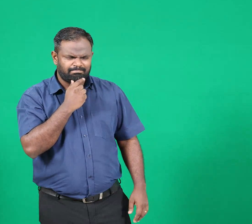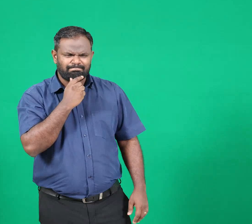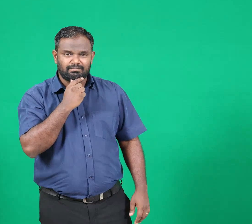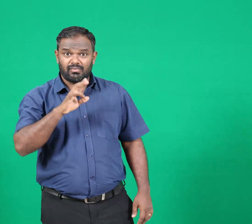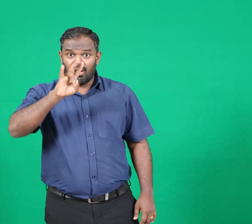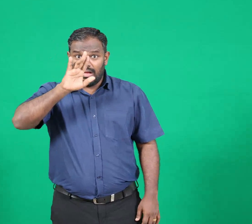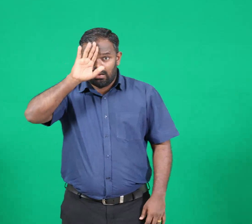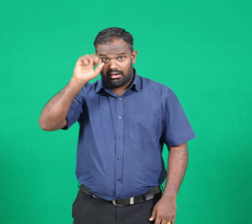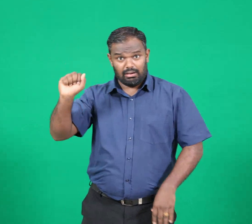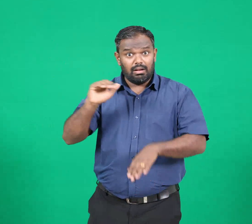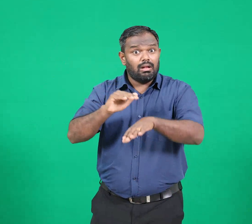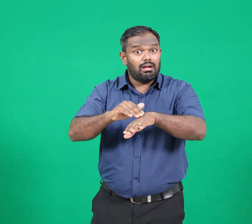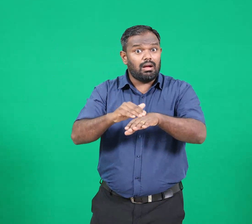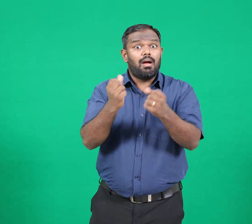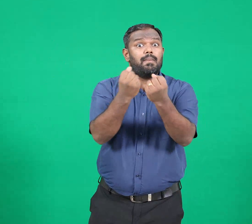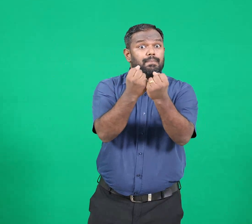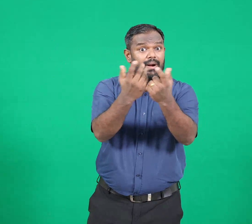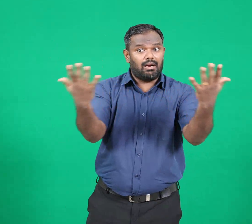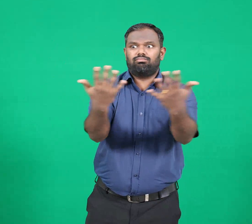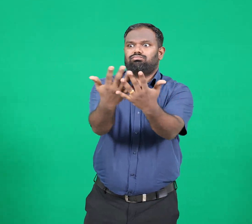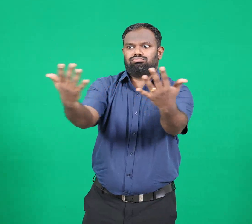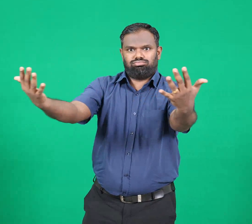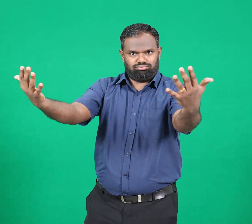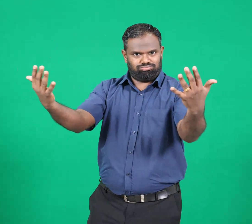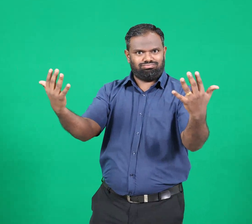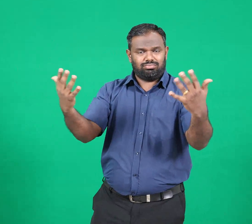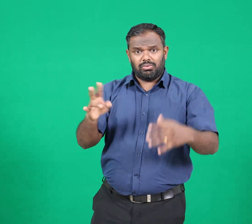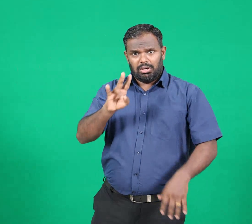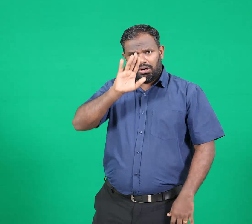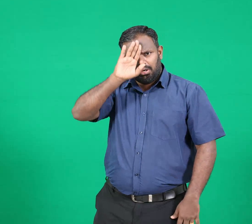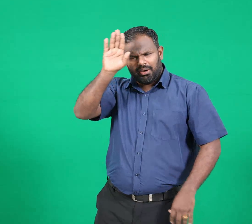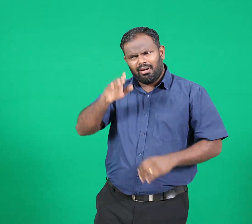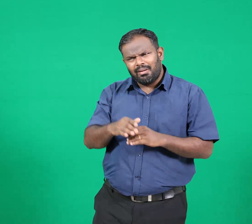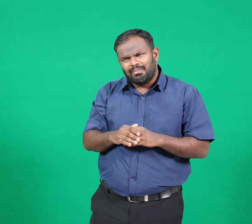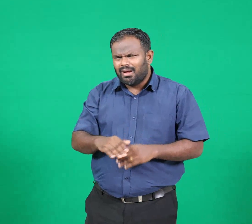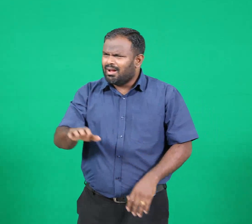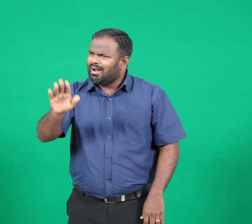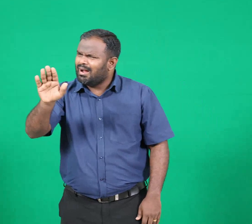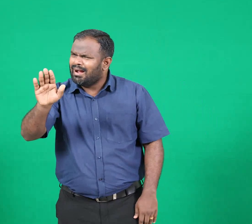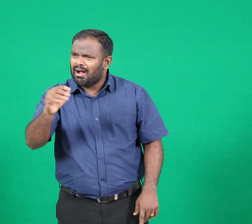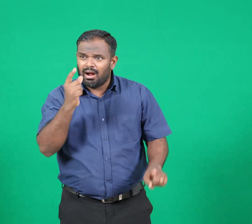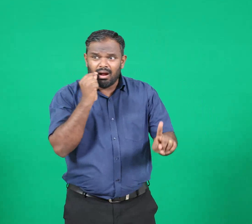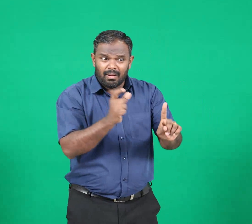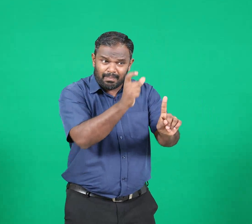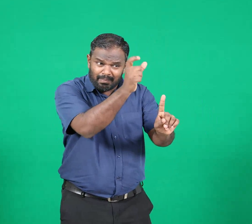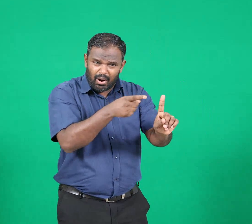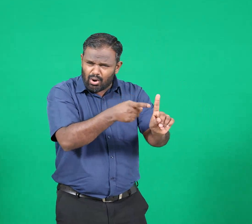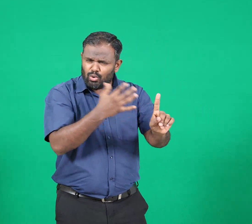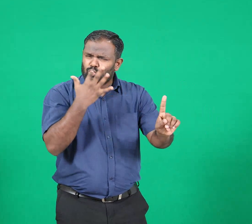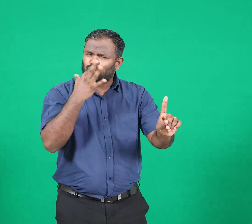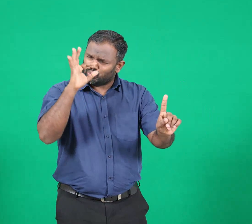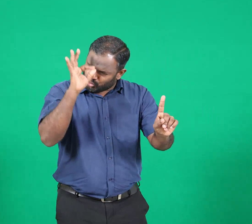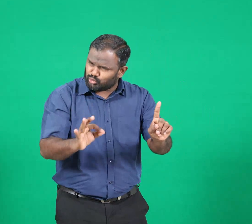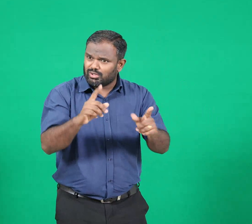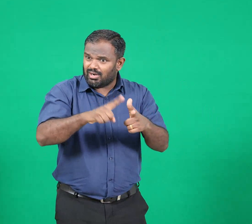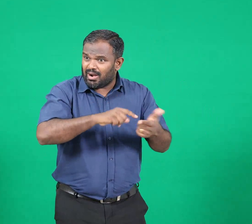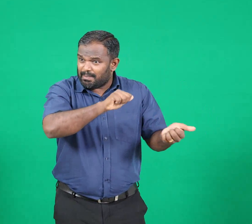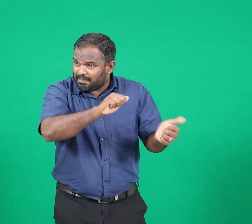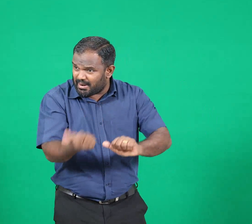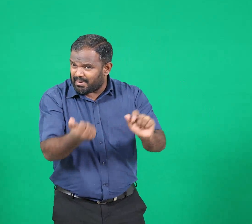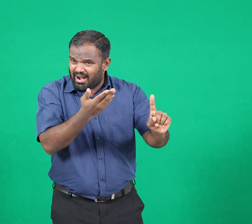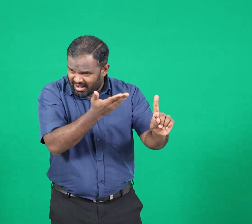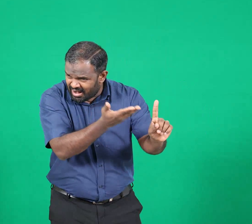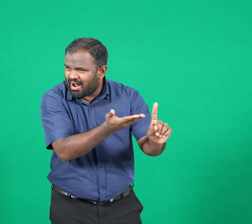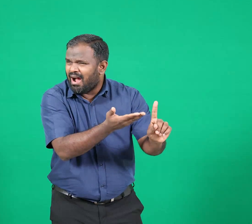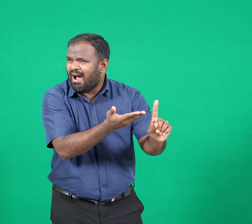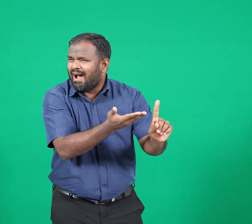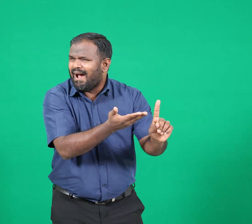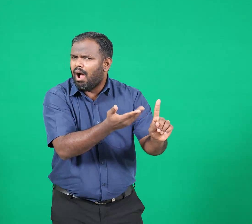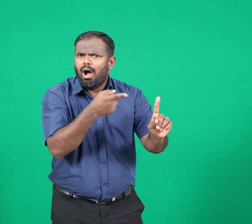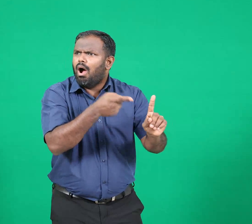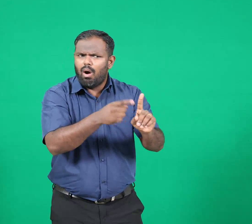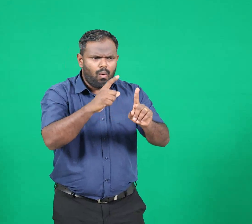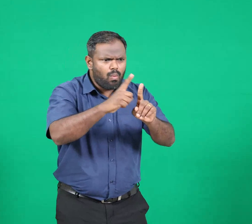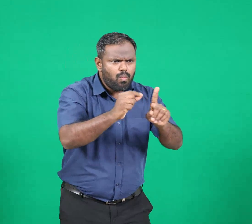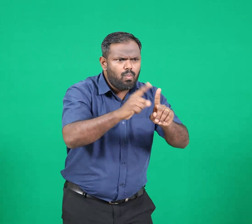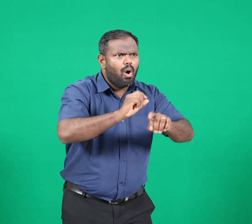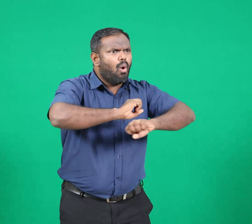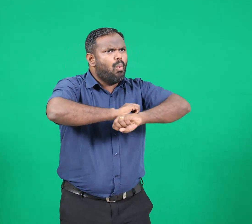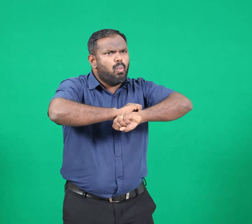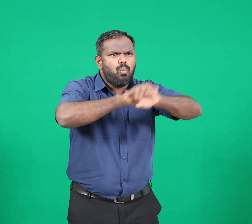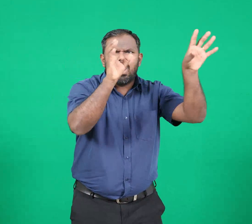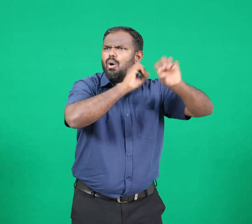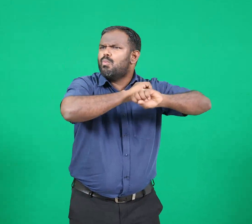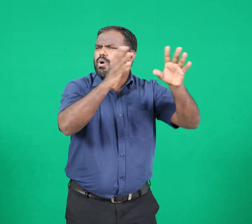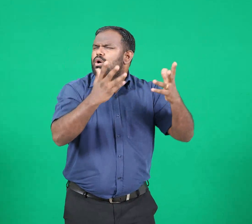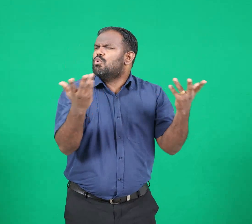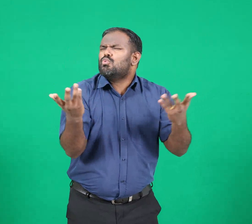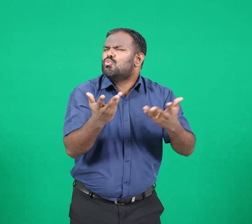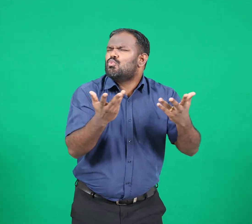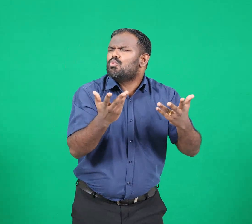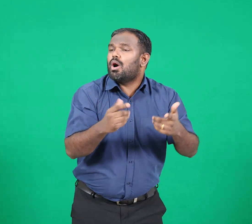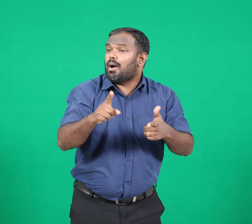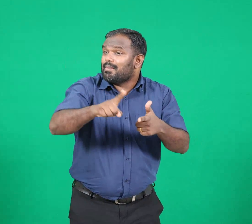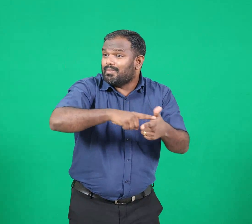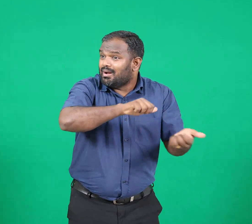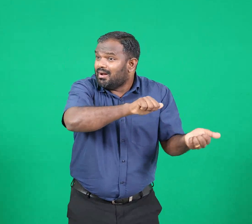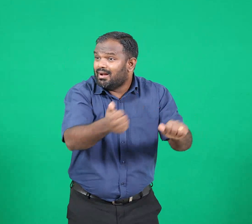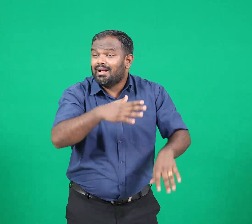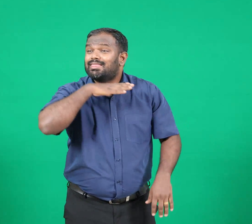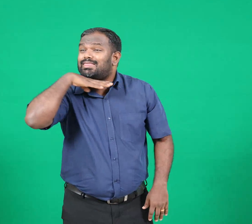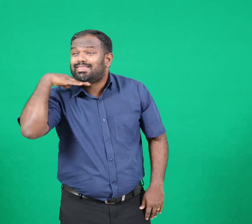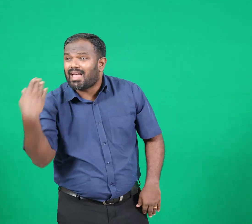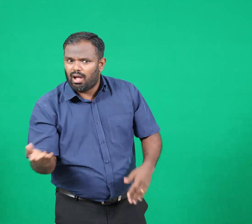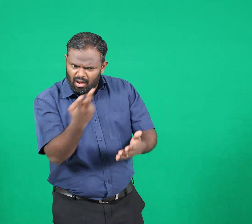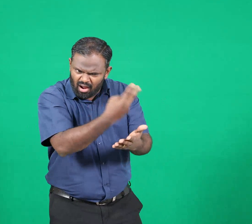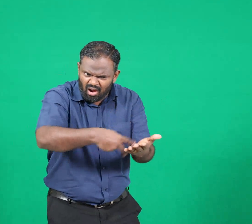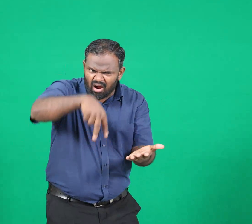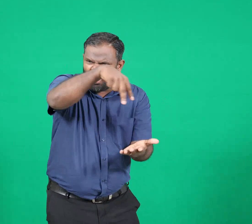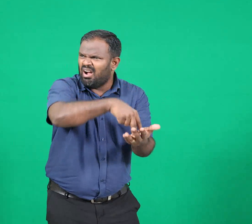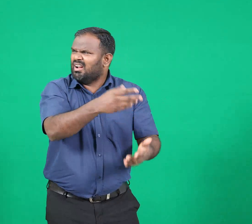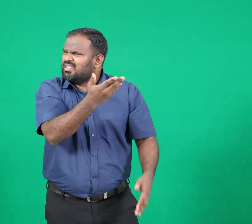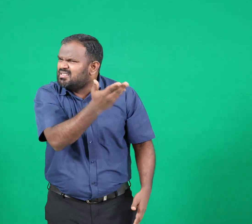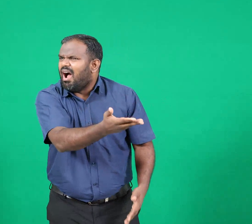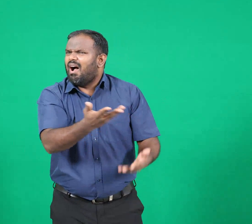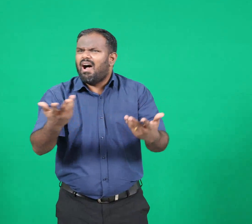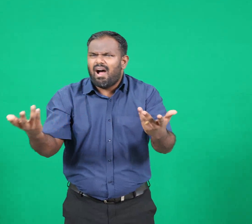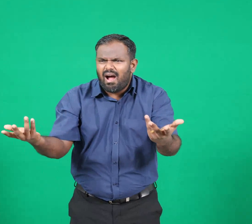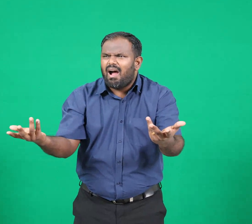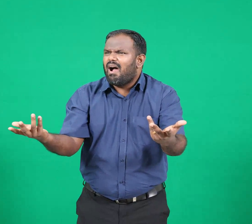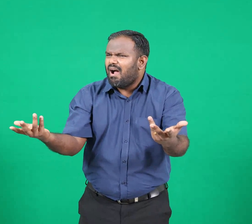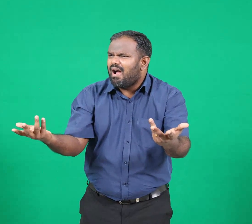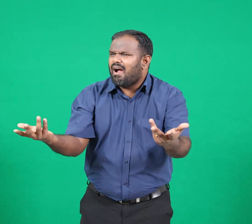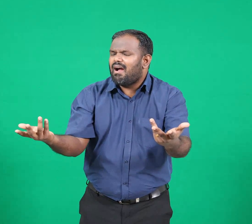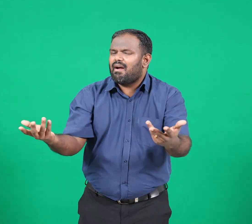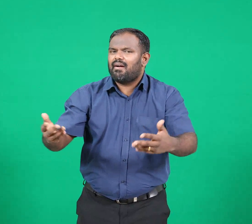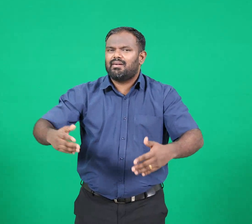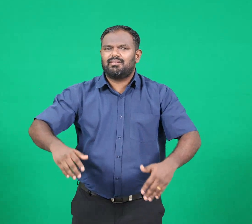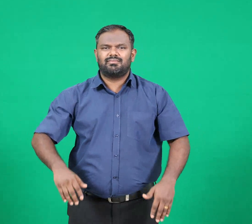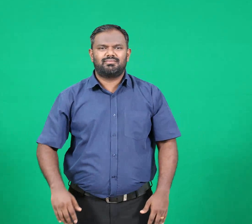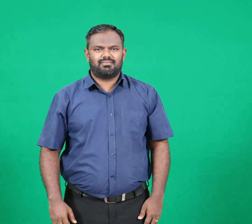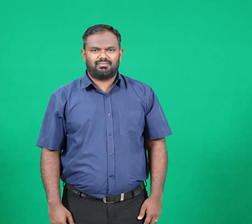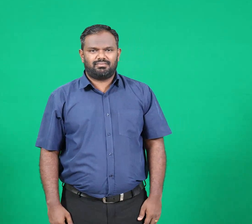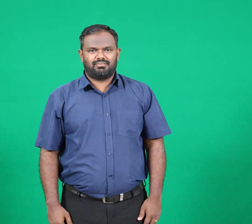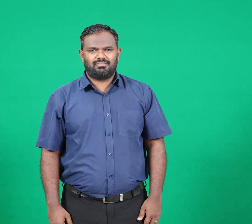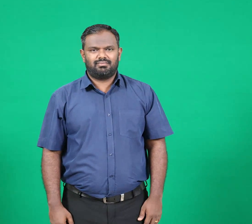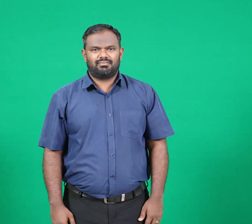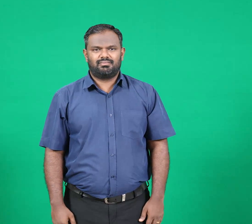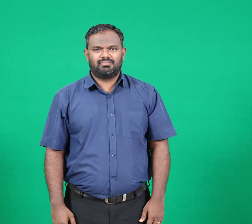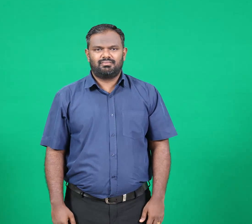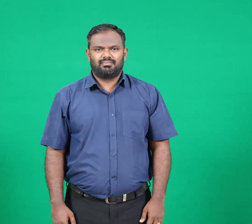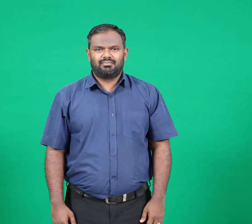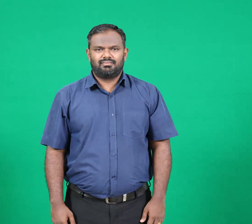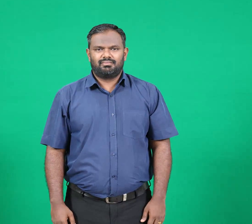he has risen from the dead! That is why miraculous powers are at work in him."